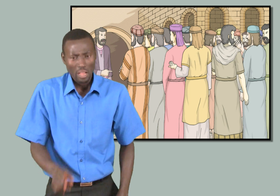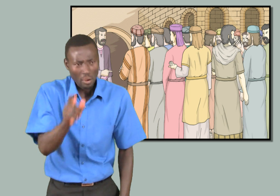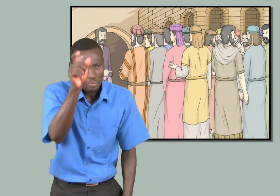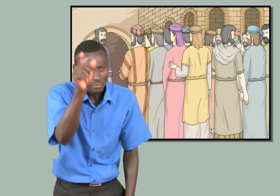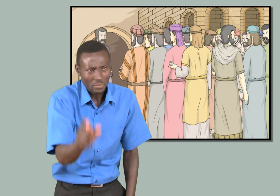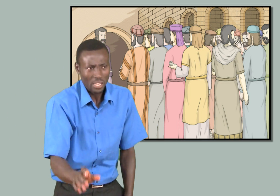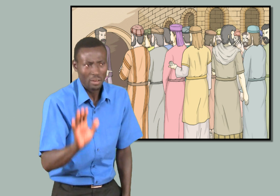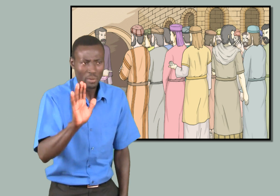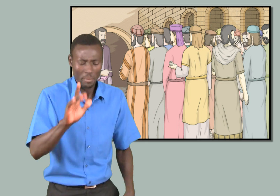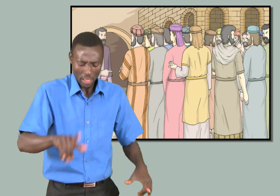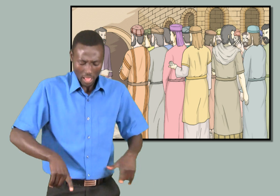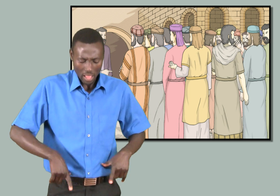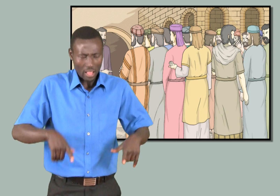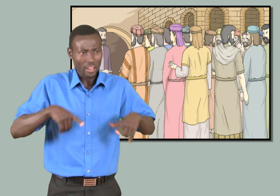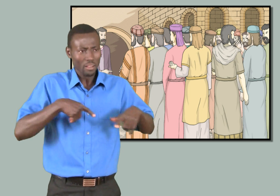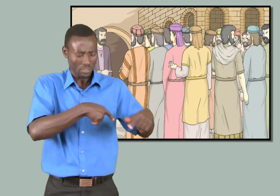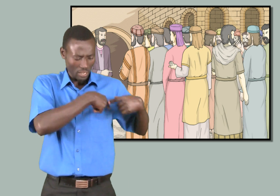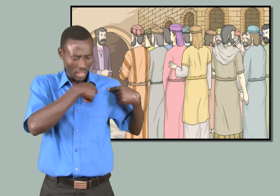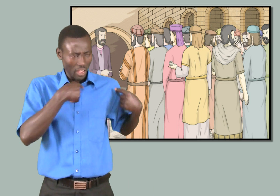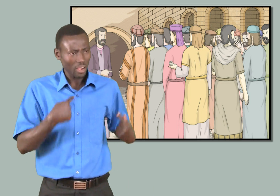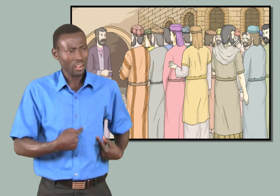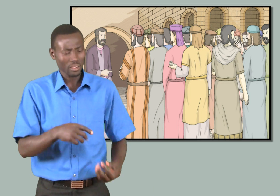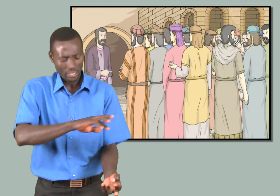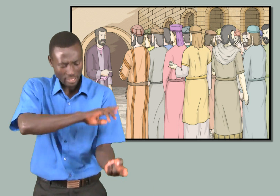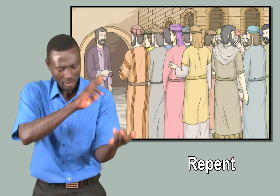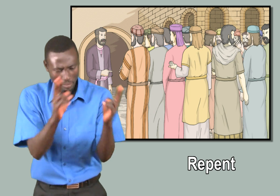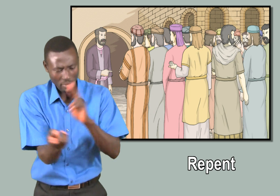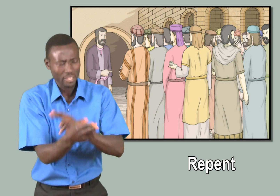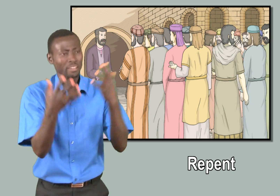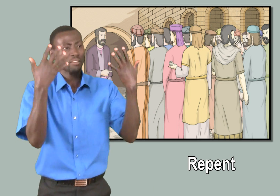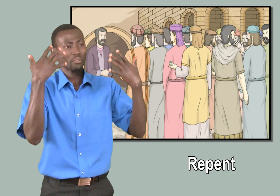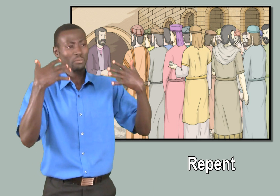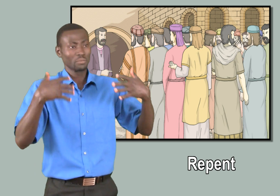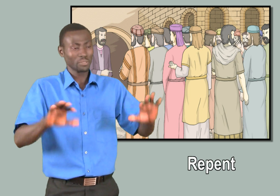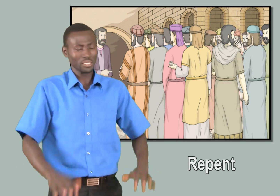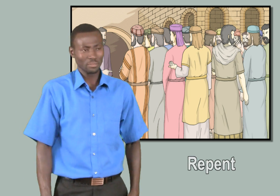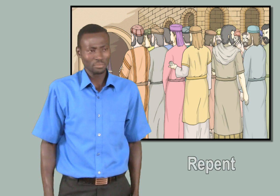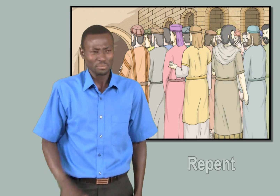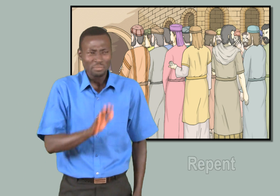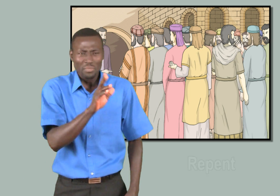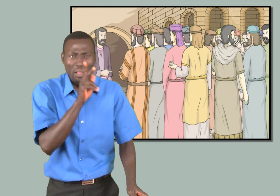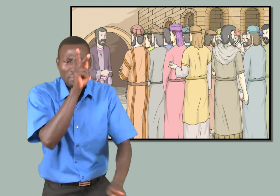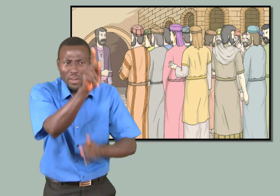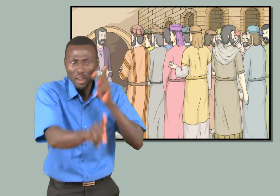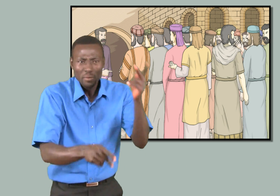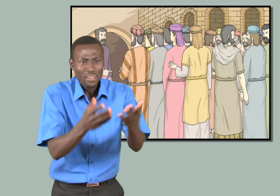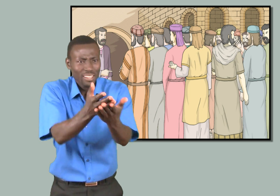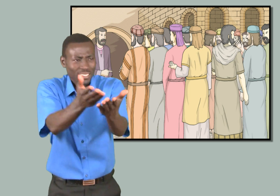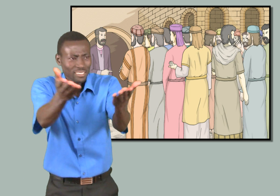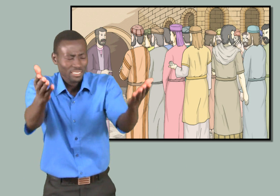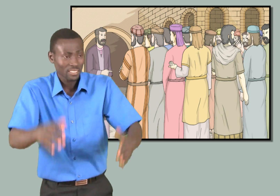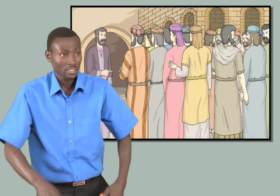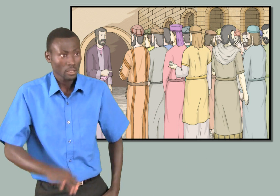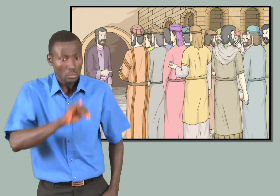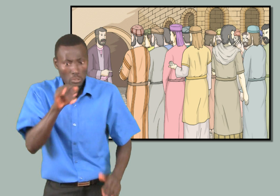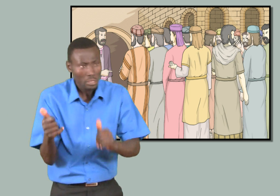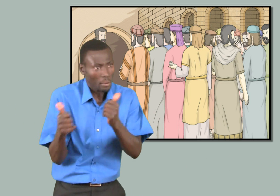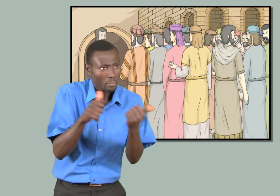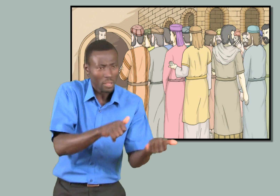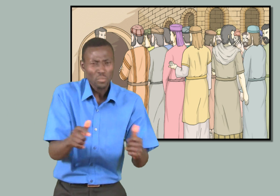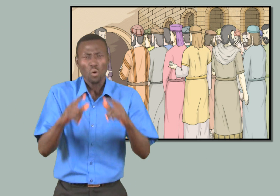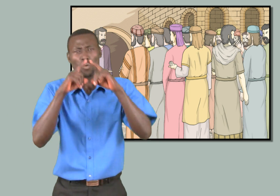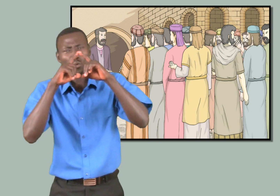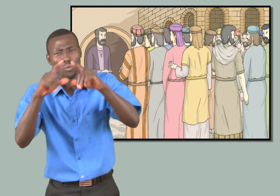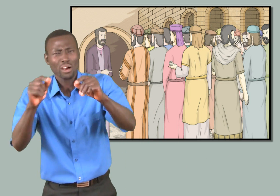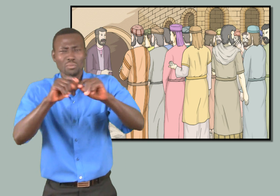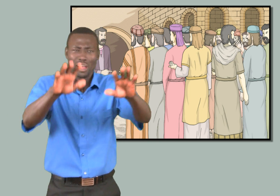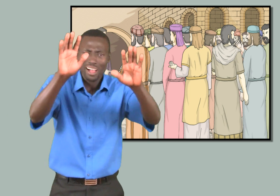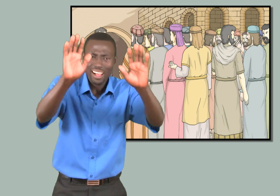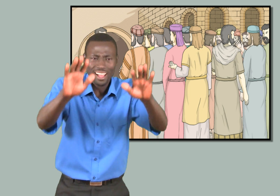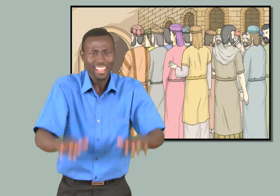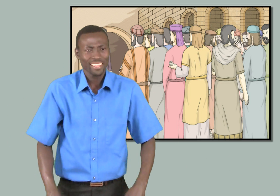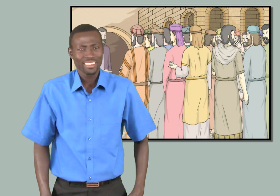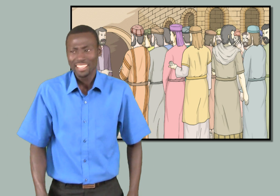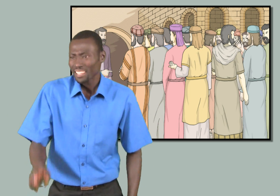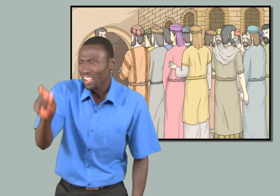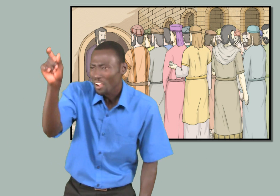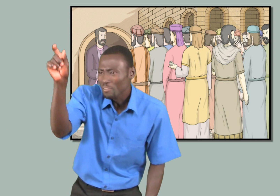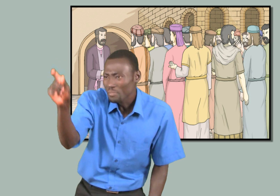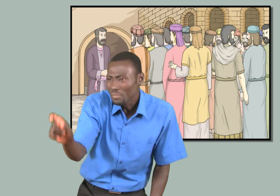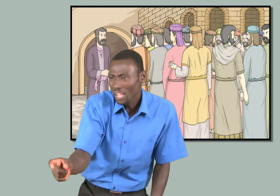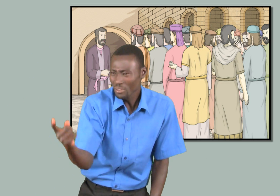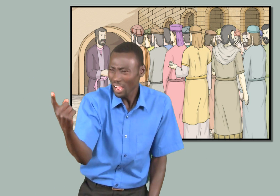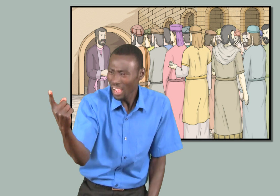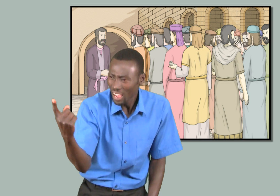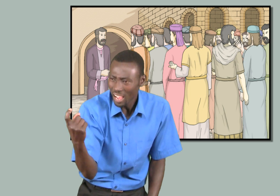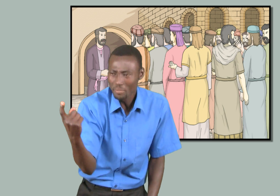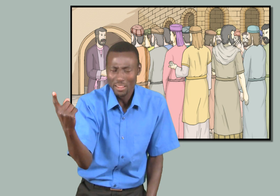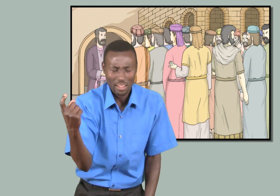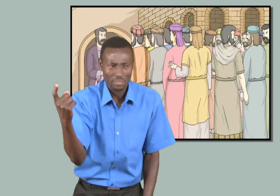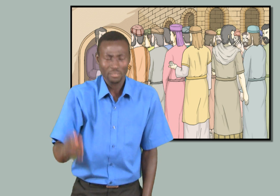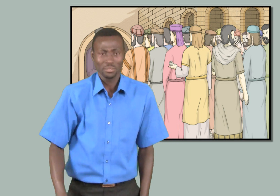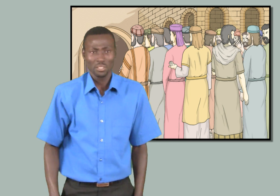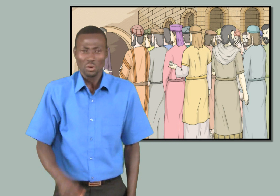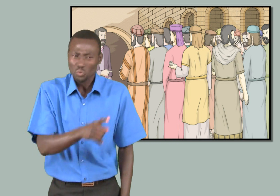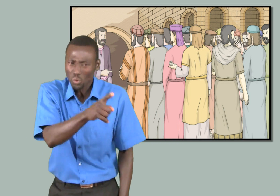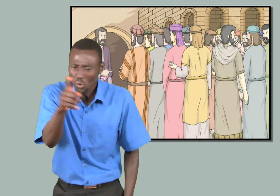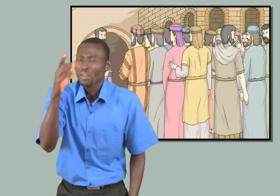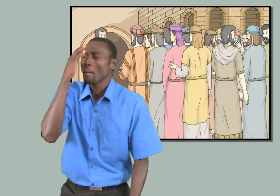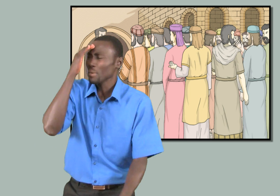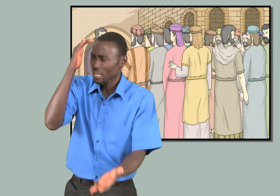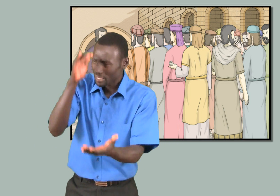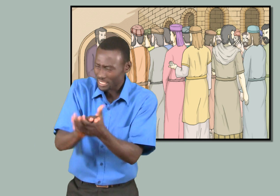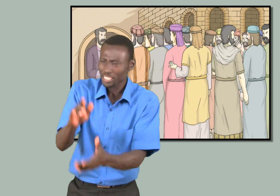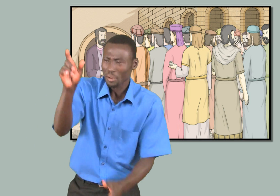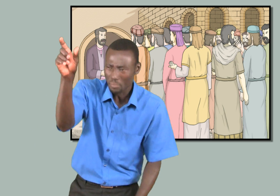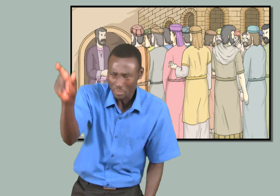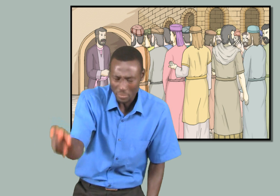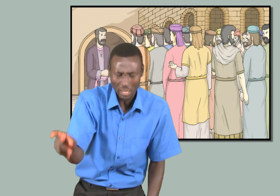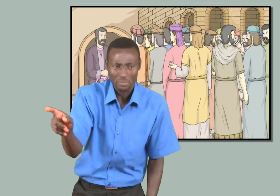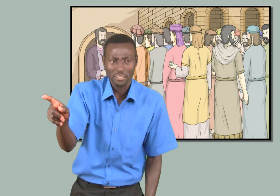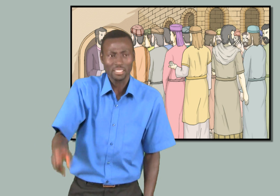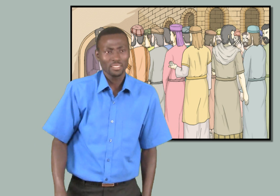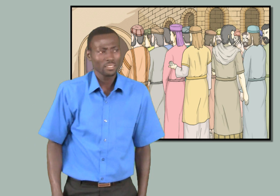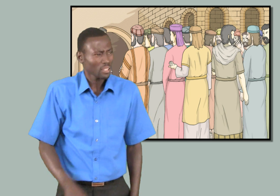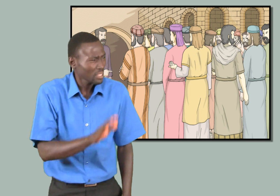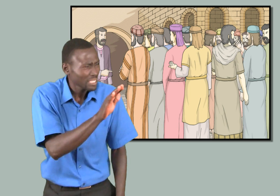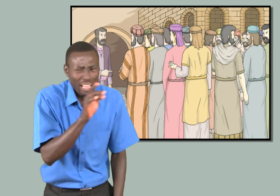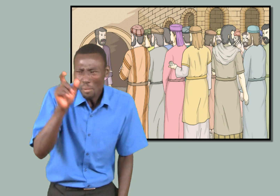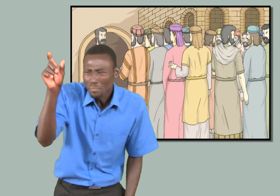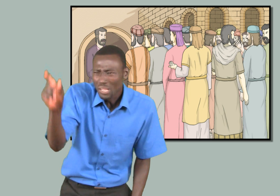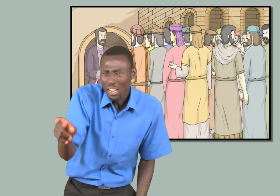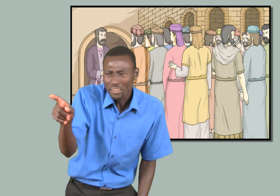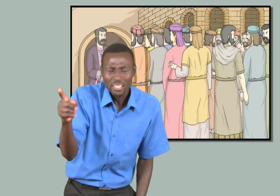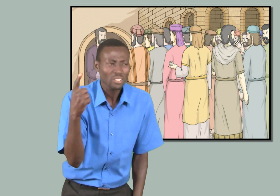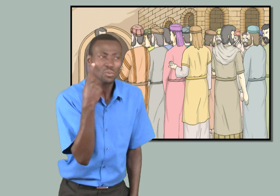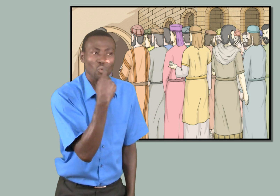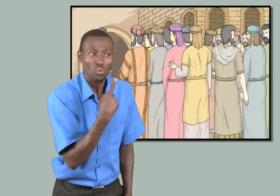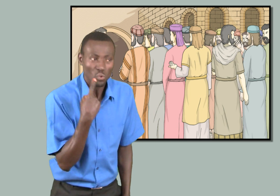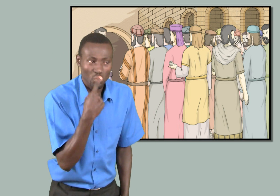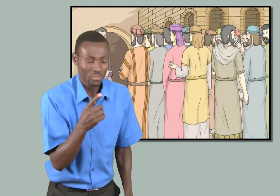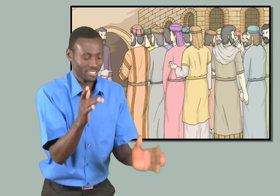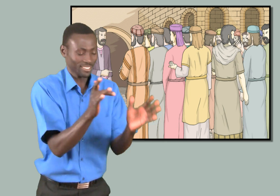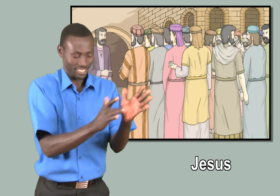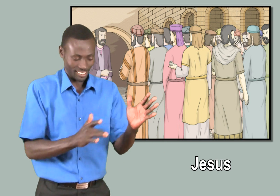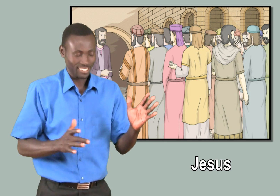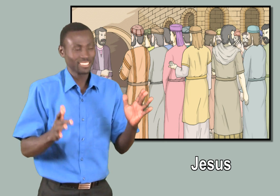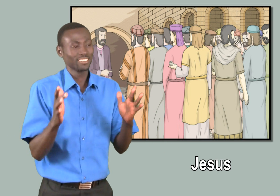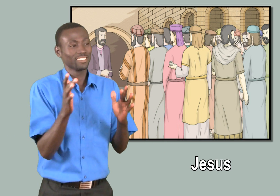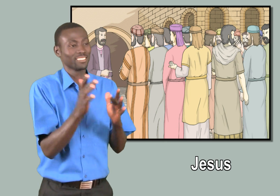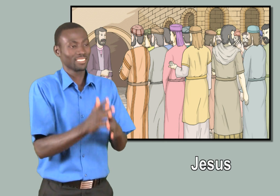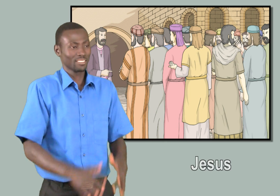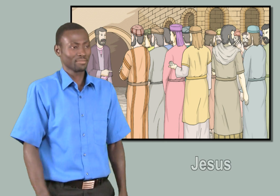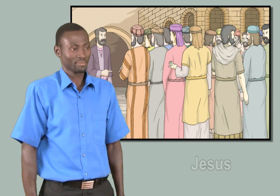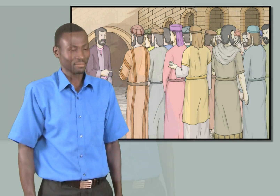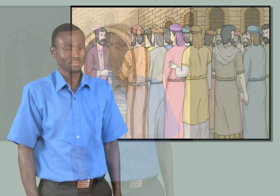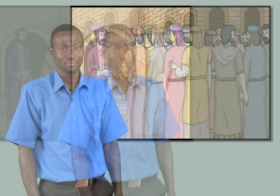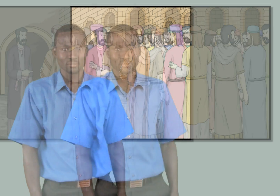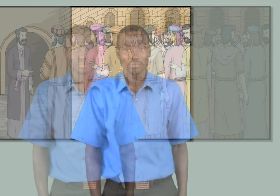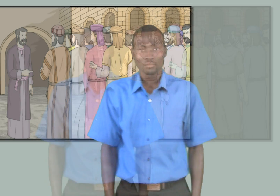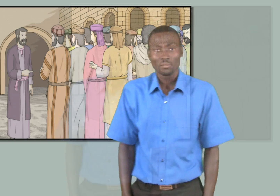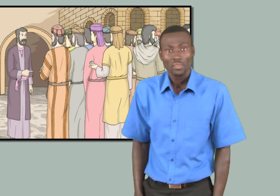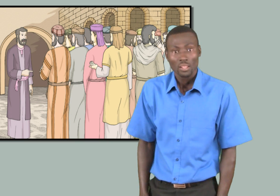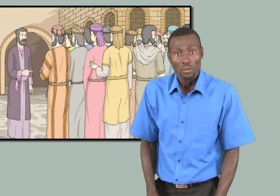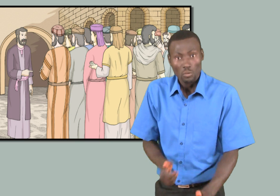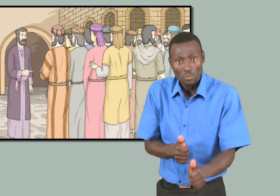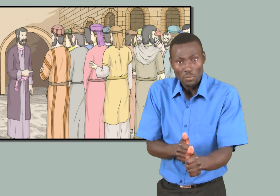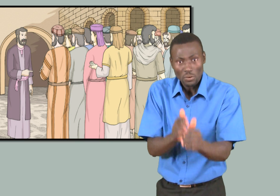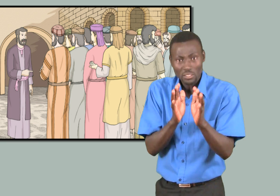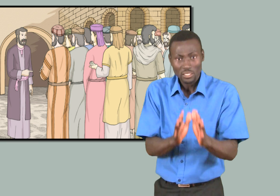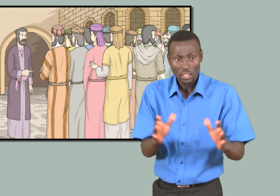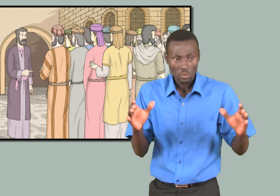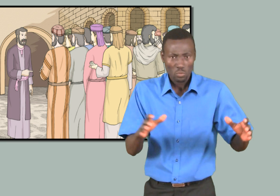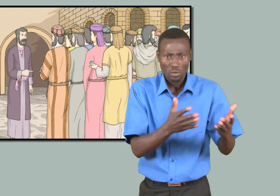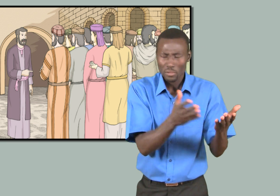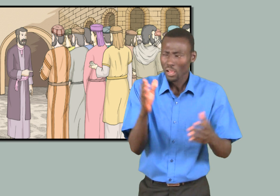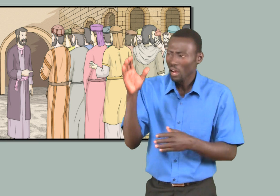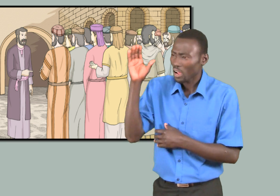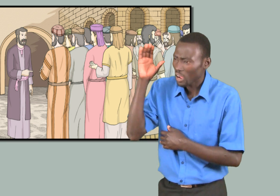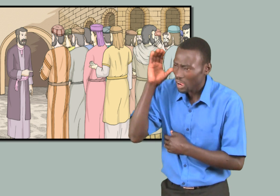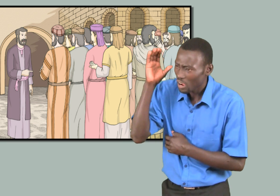Paul explained: “John’s baptism was a baptism of repentance.